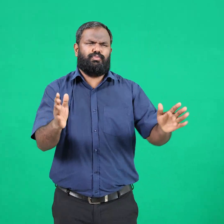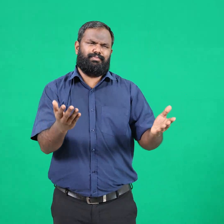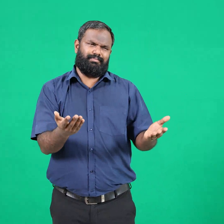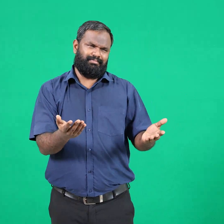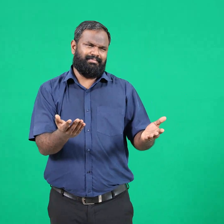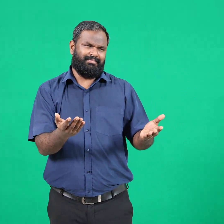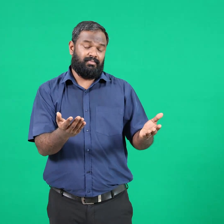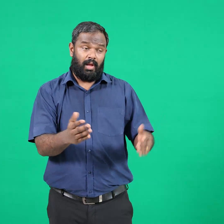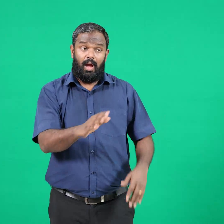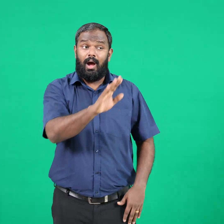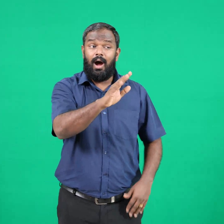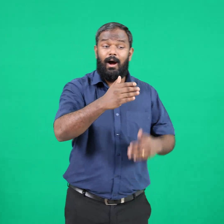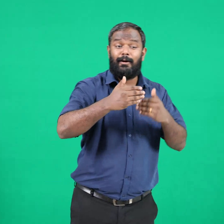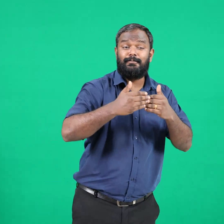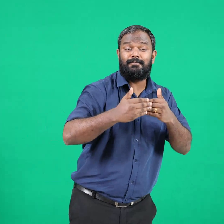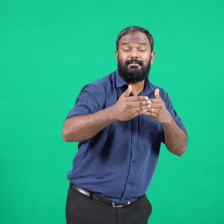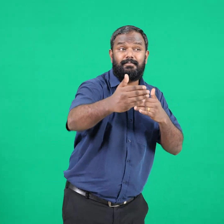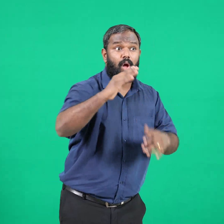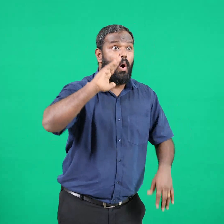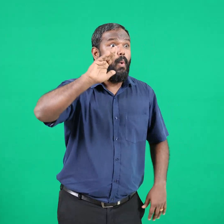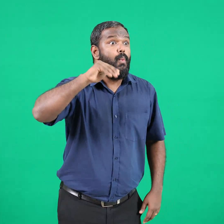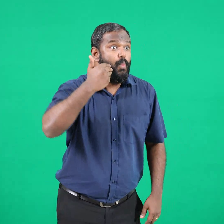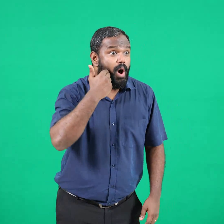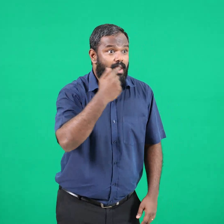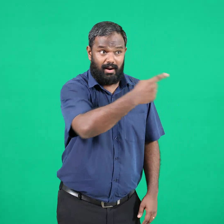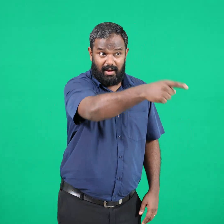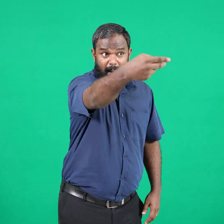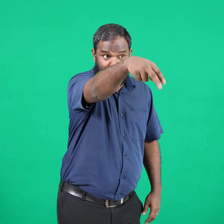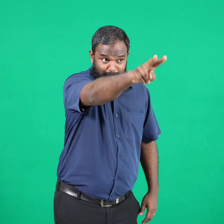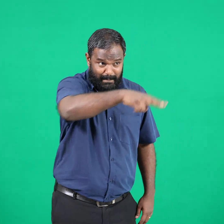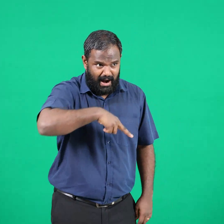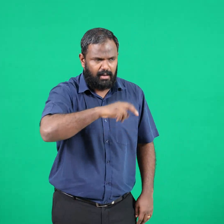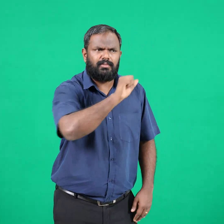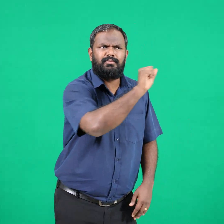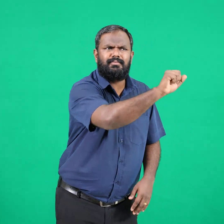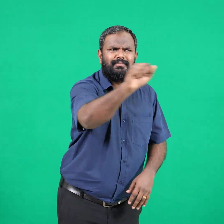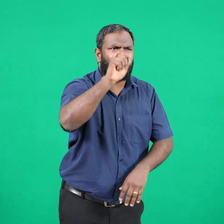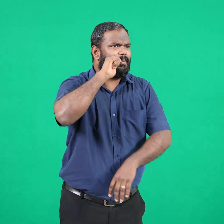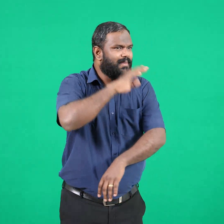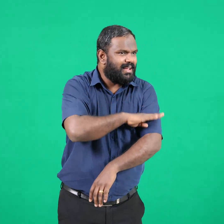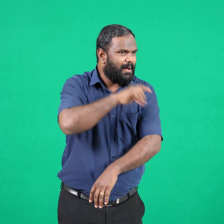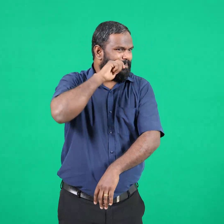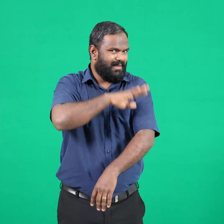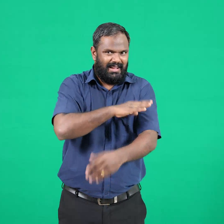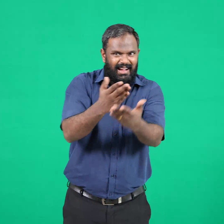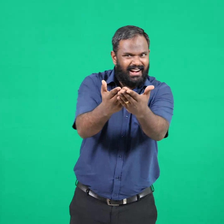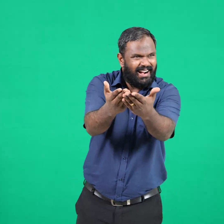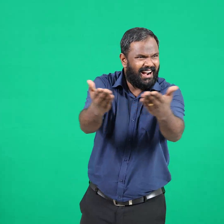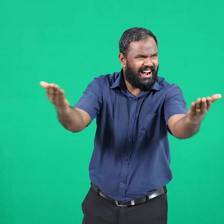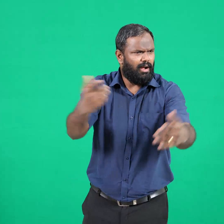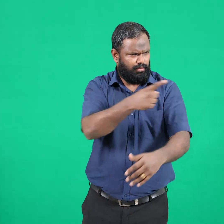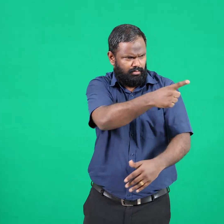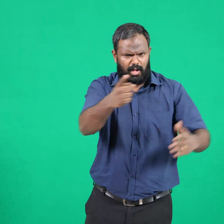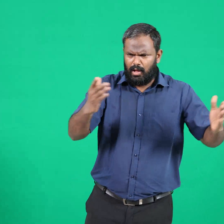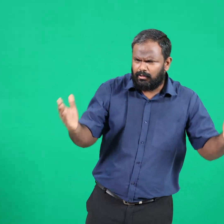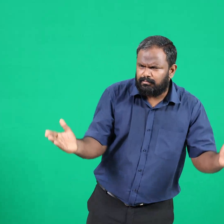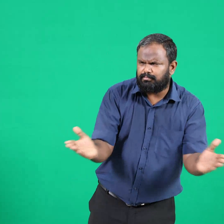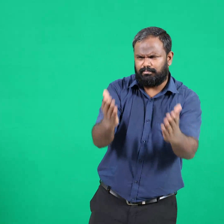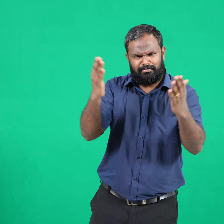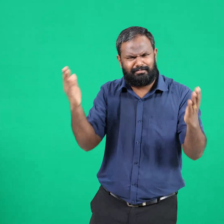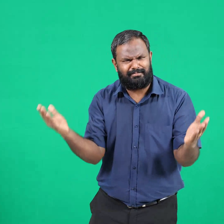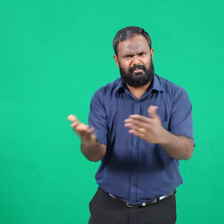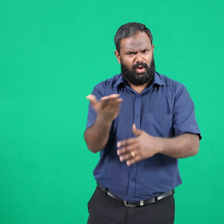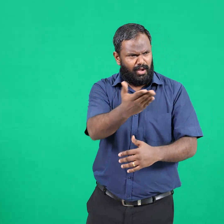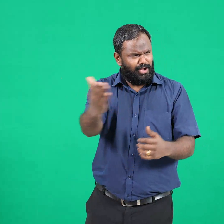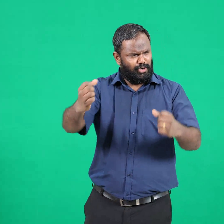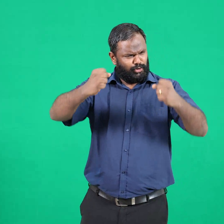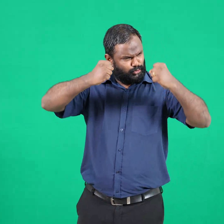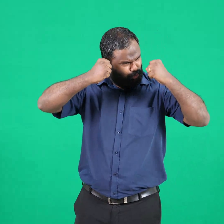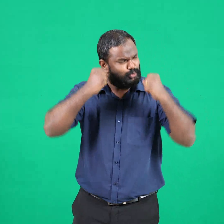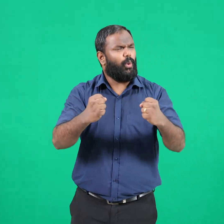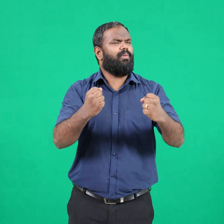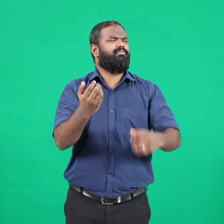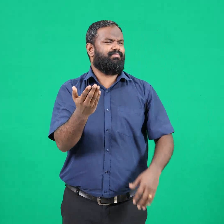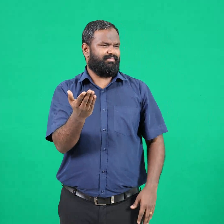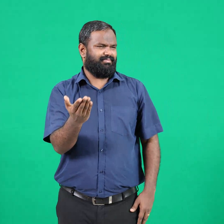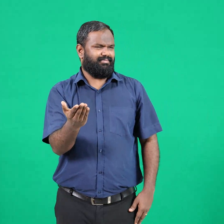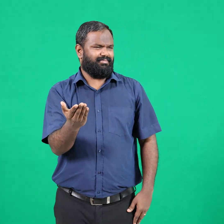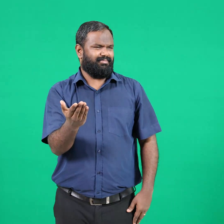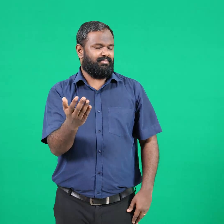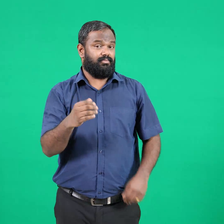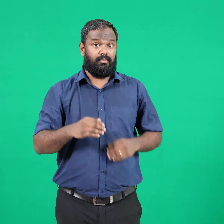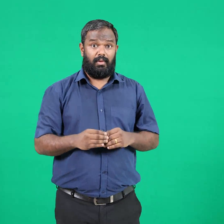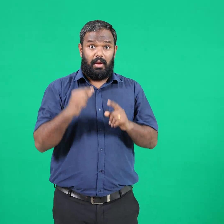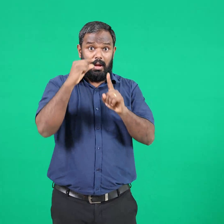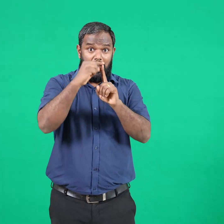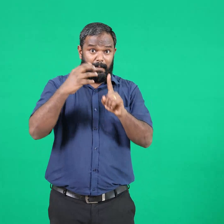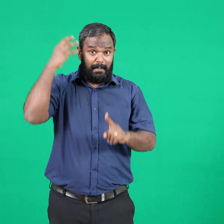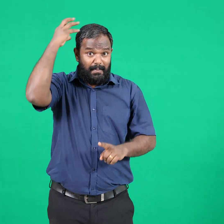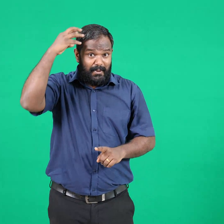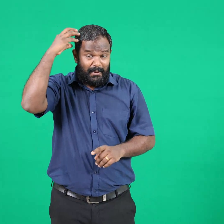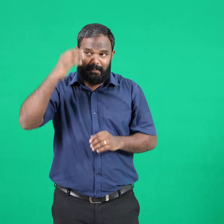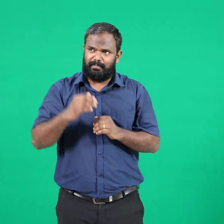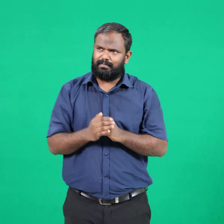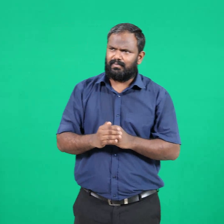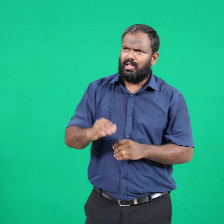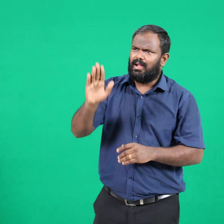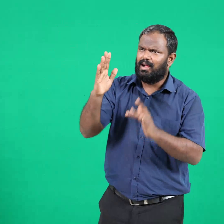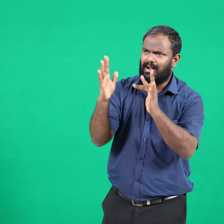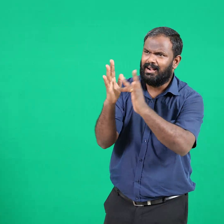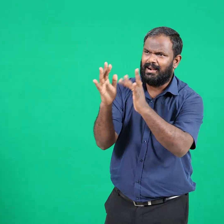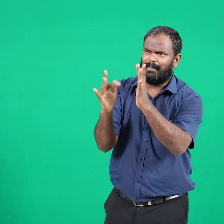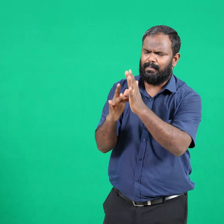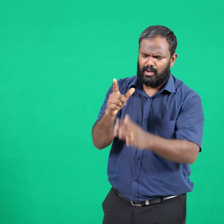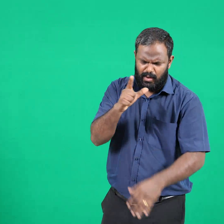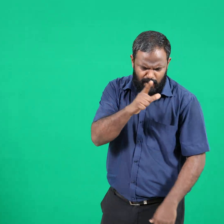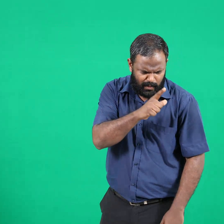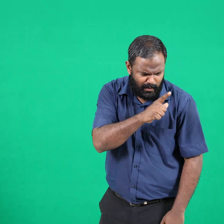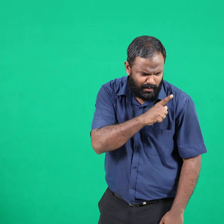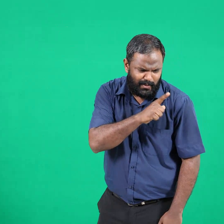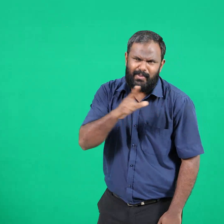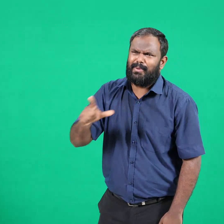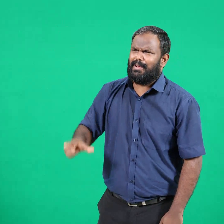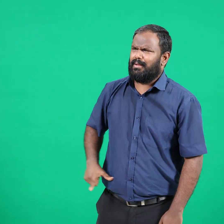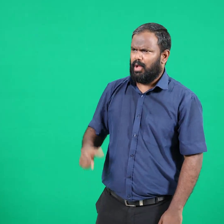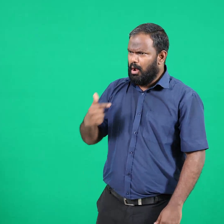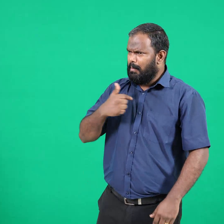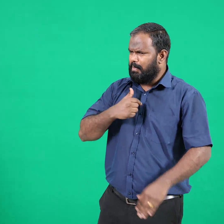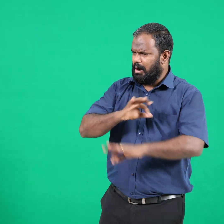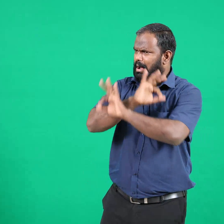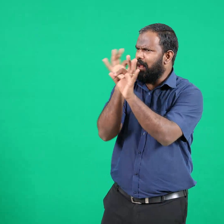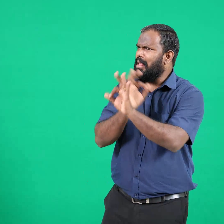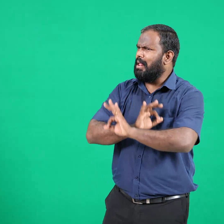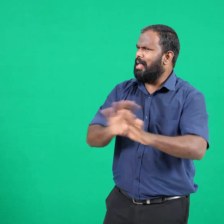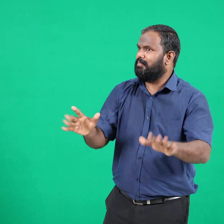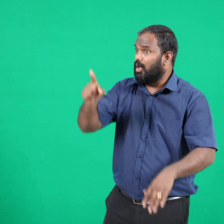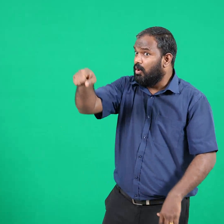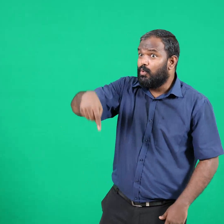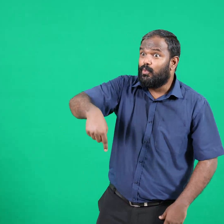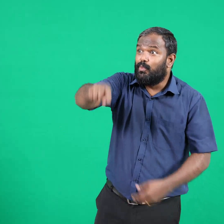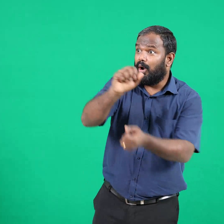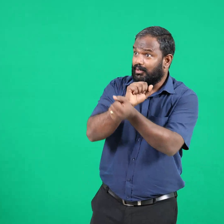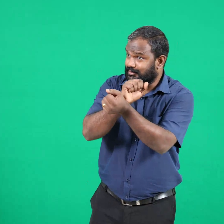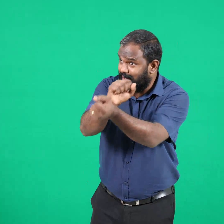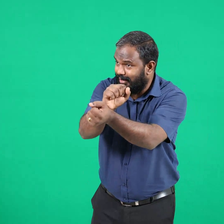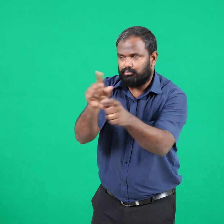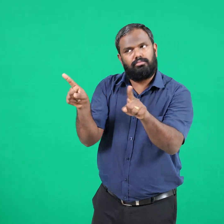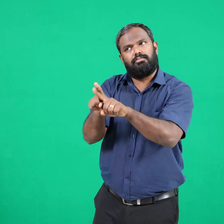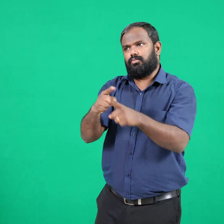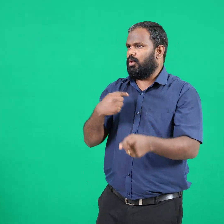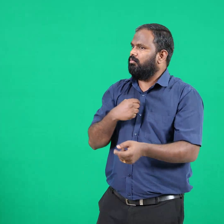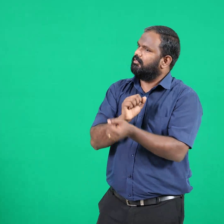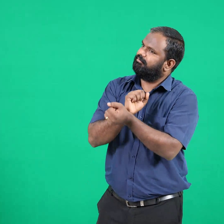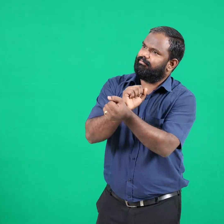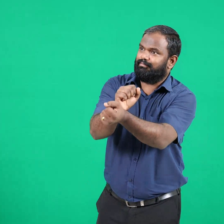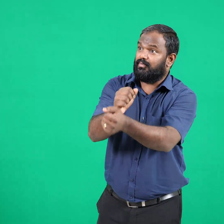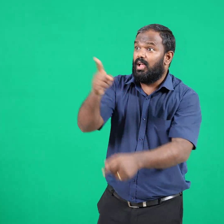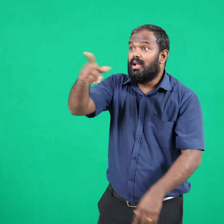"Lord," said Peter, "I am ready to go with You even to prison and to death."